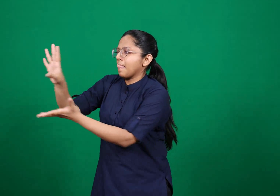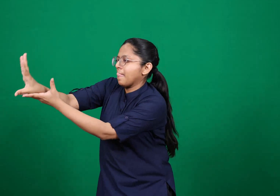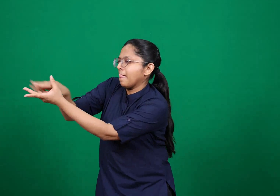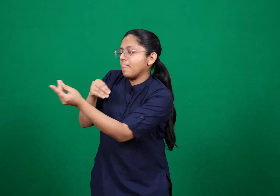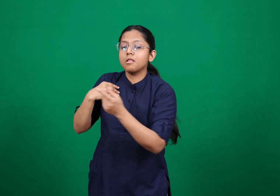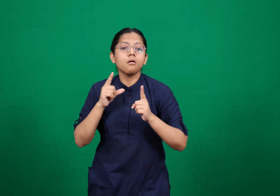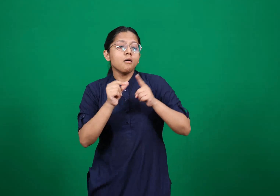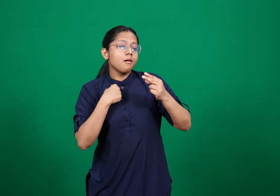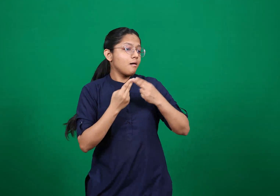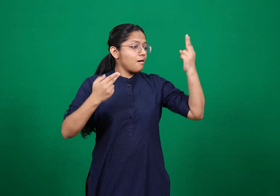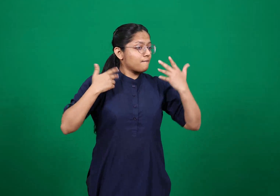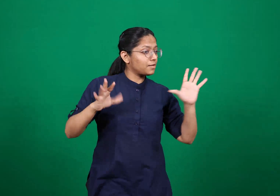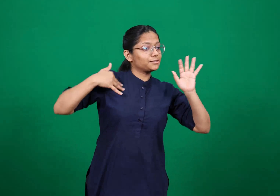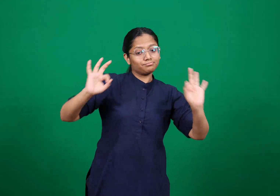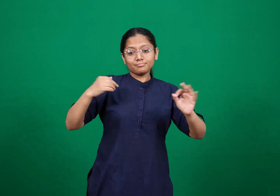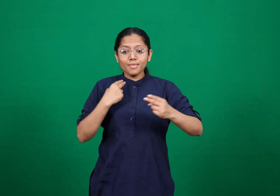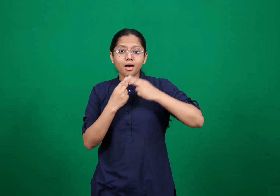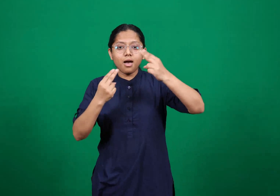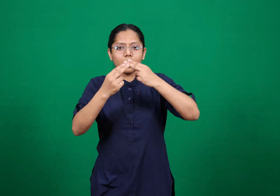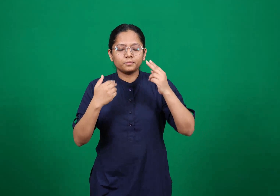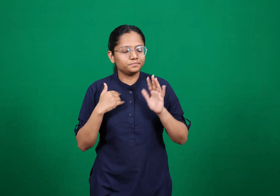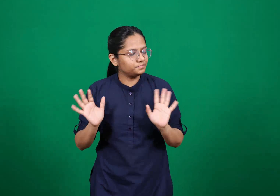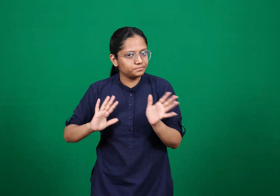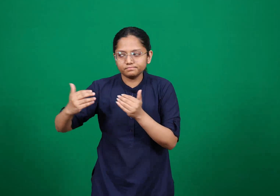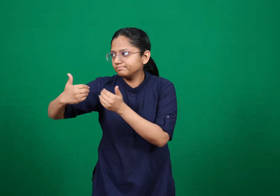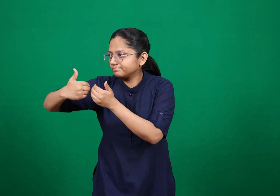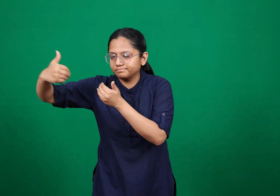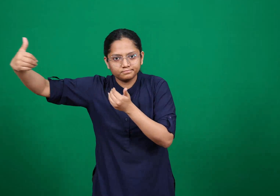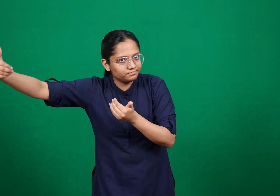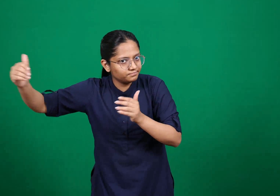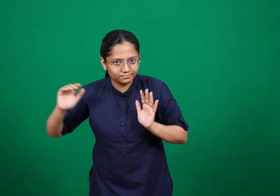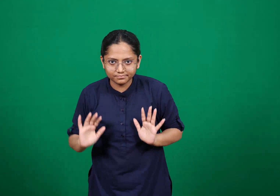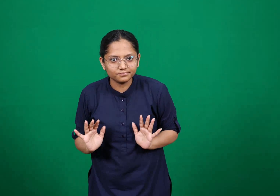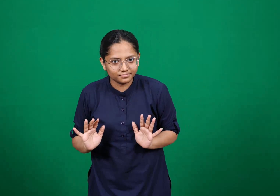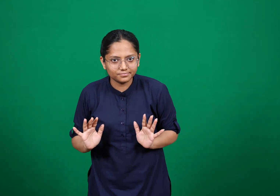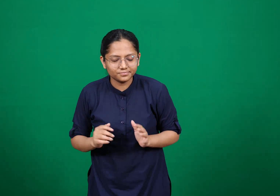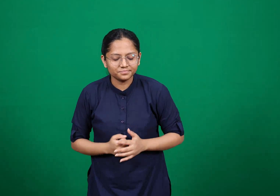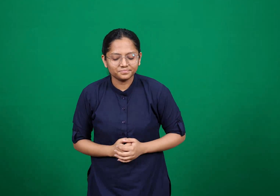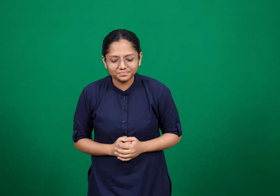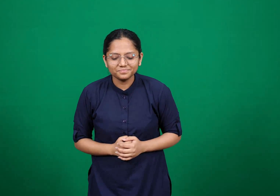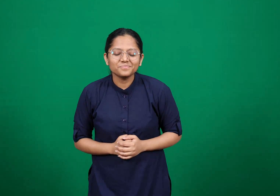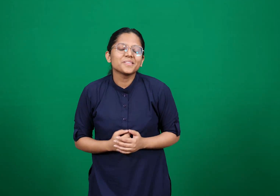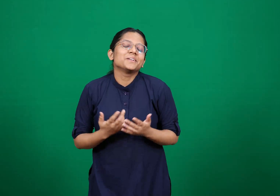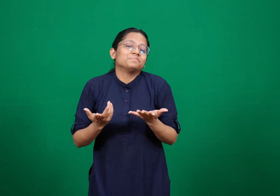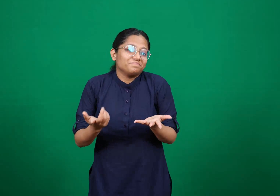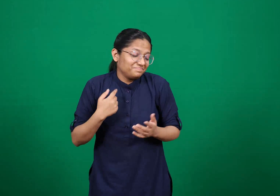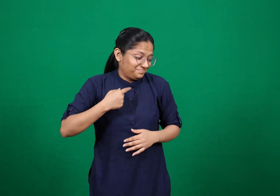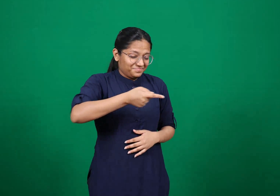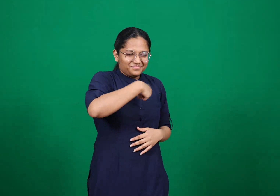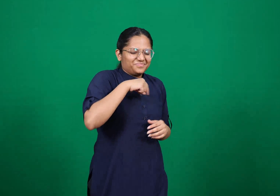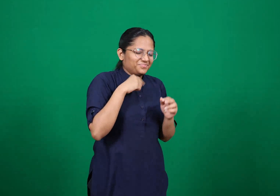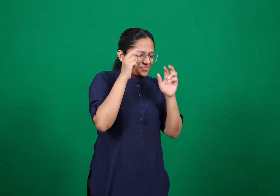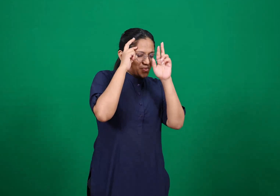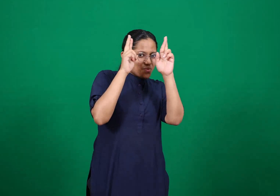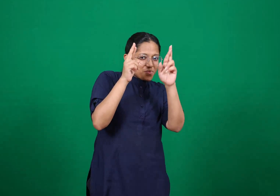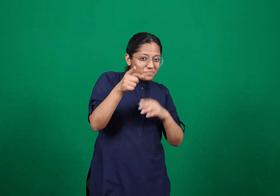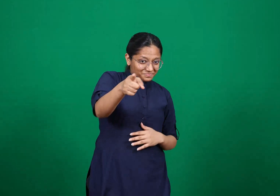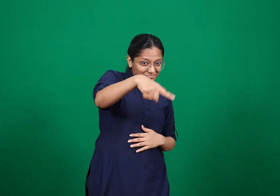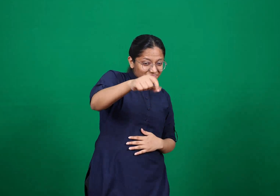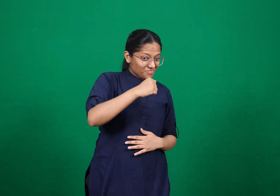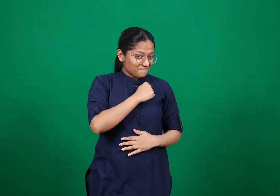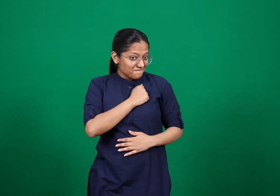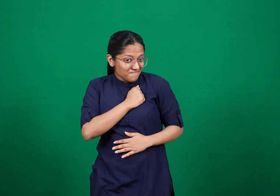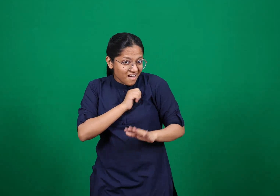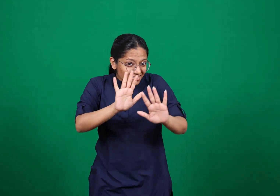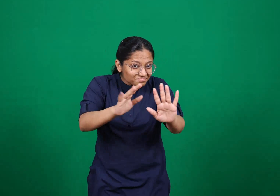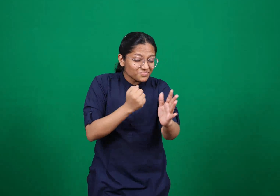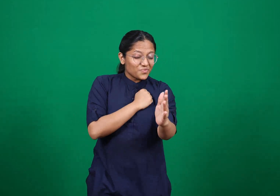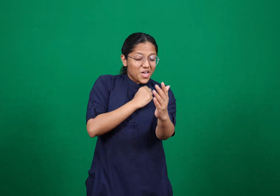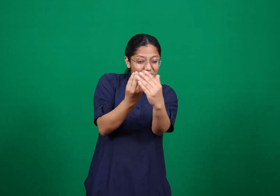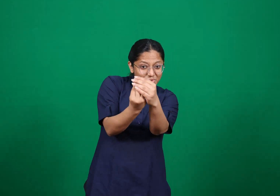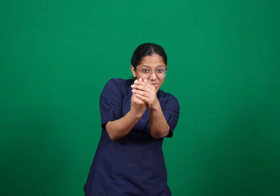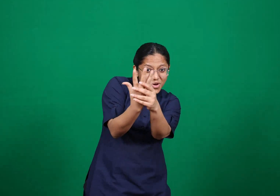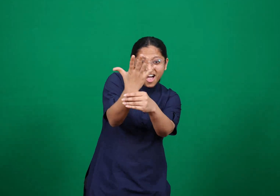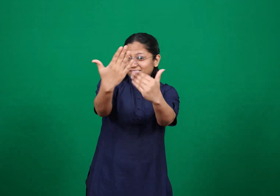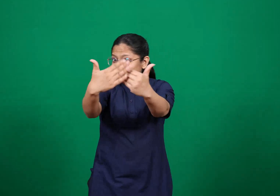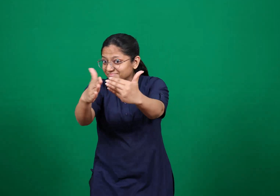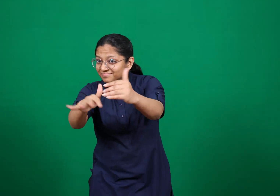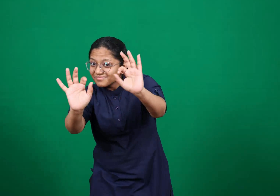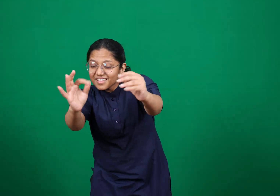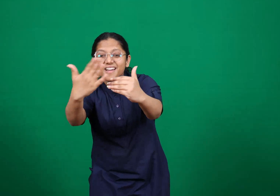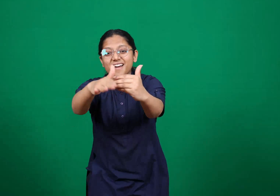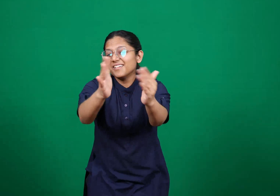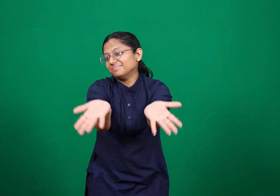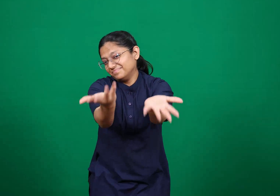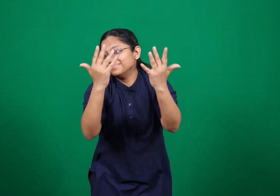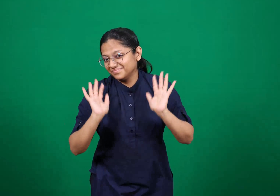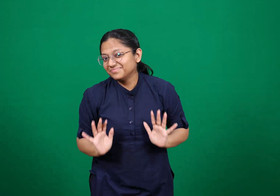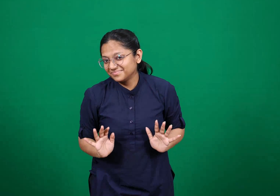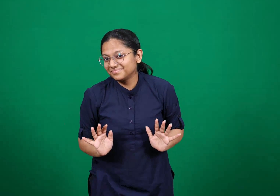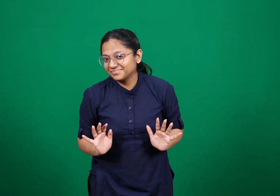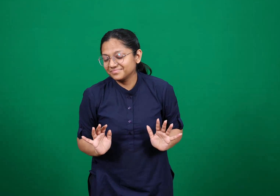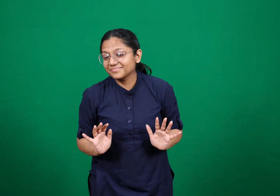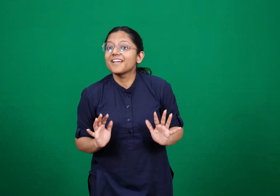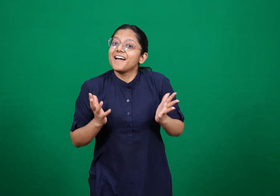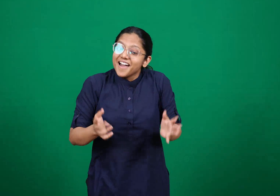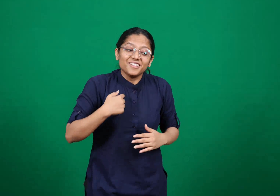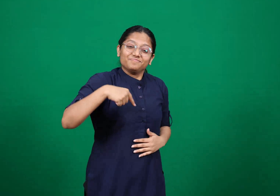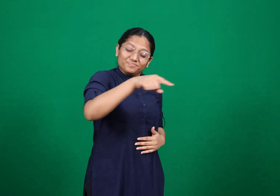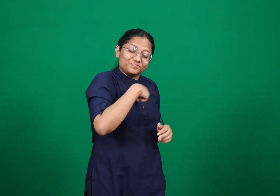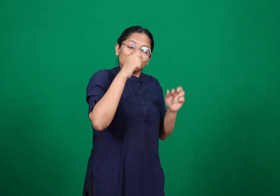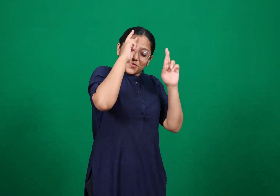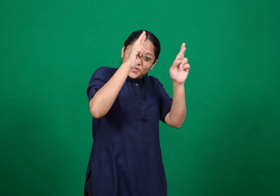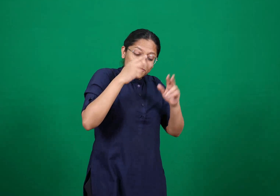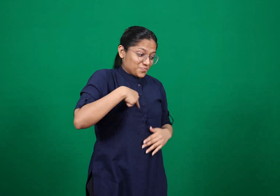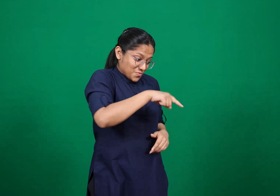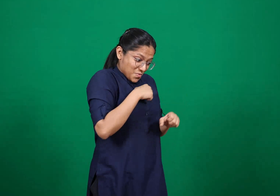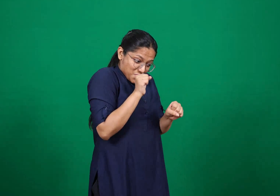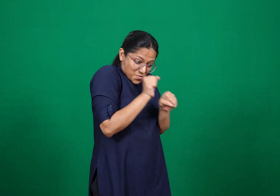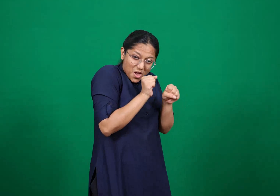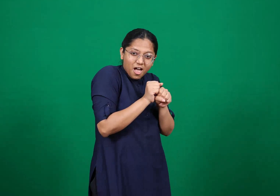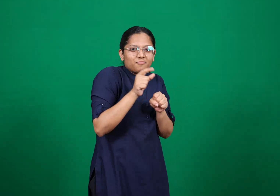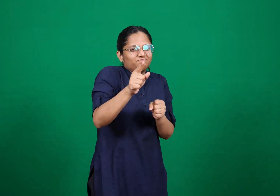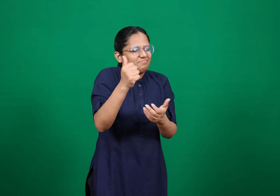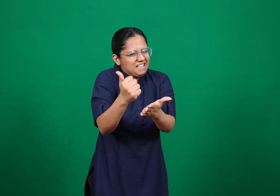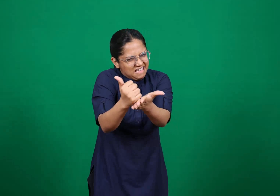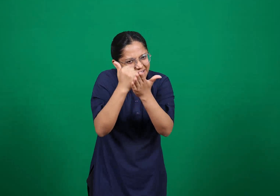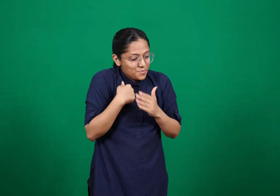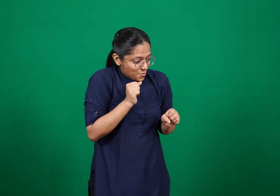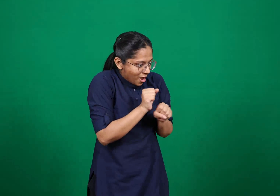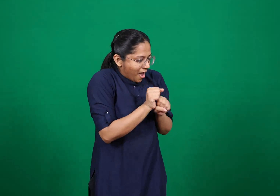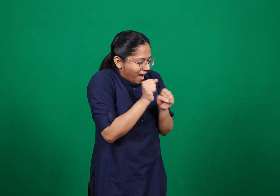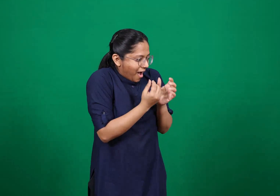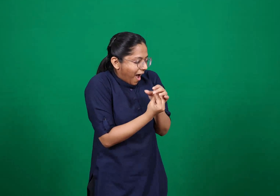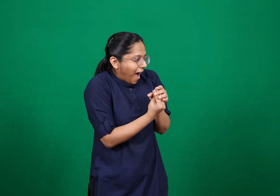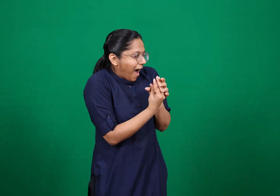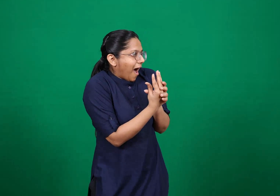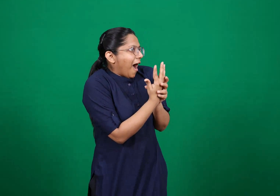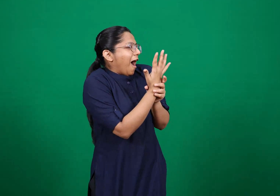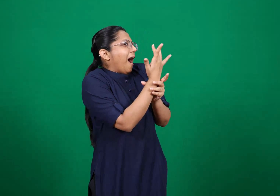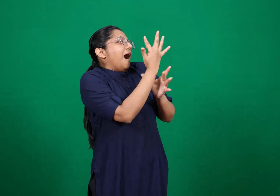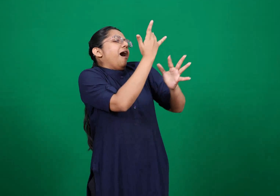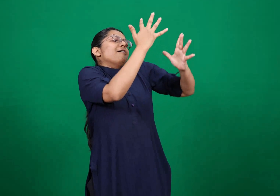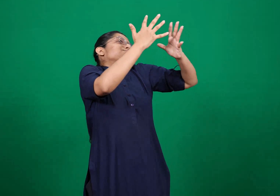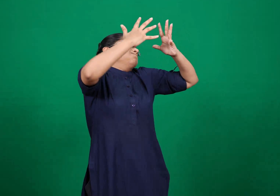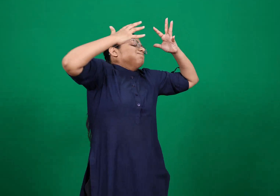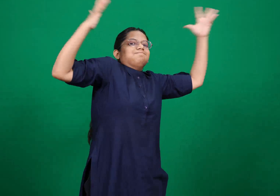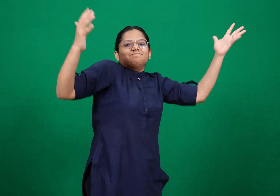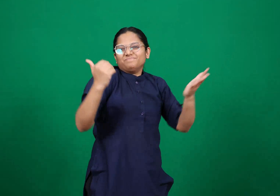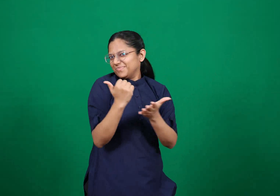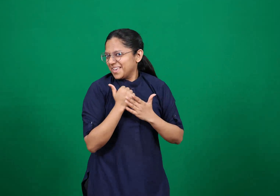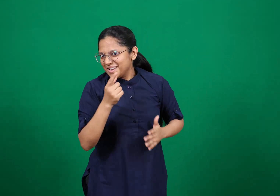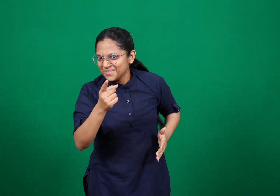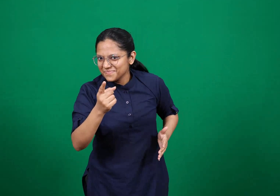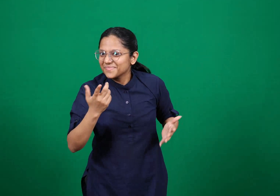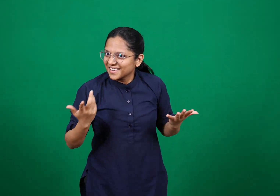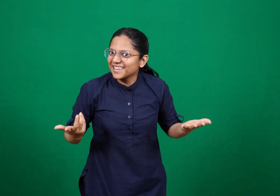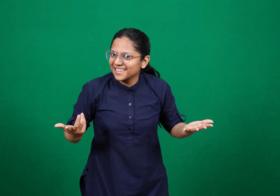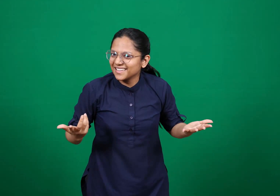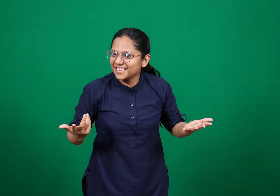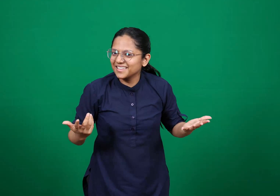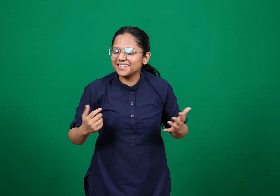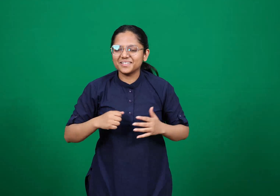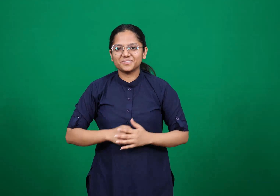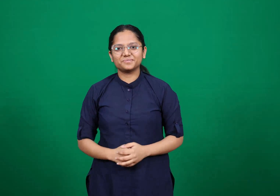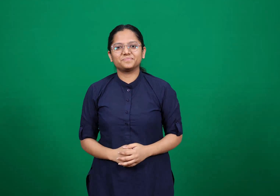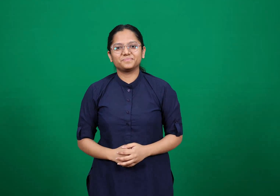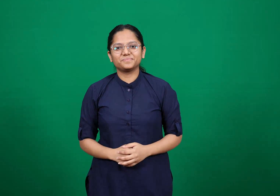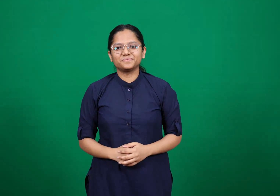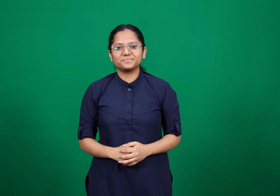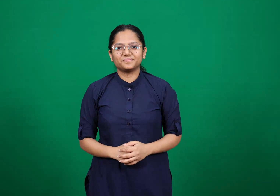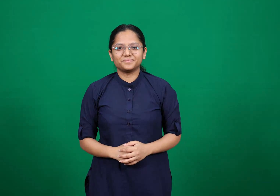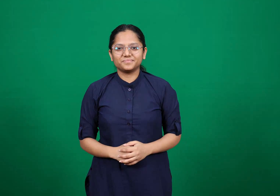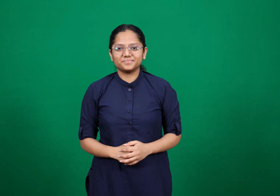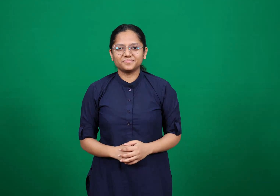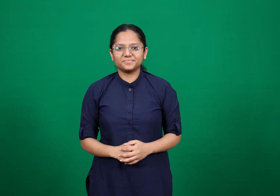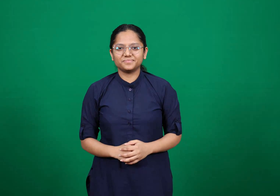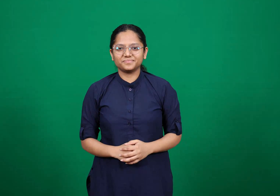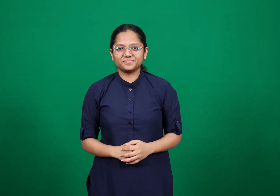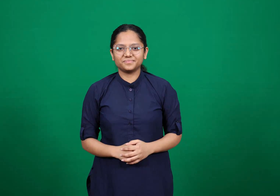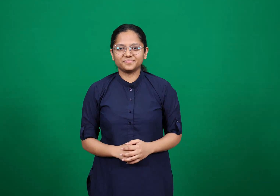But we hope that as your faith increases, our area of influence among you will greatly increase as well,